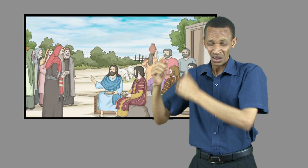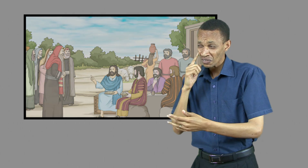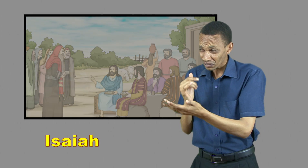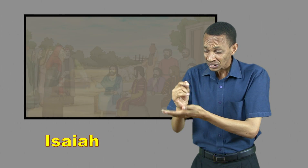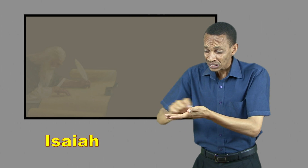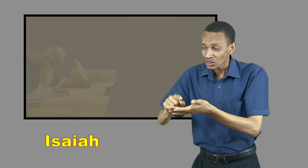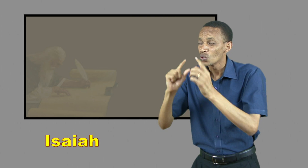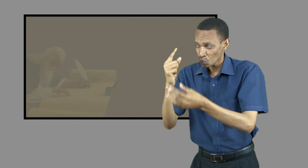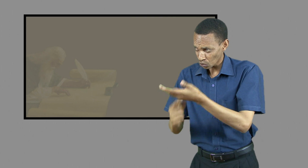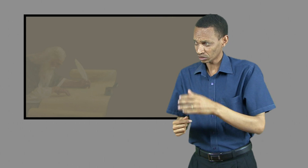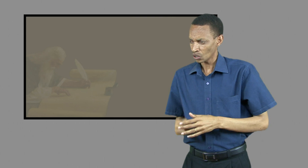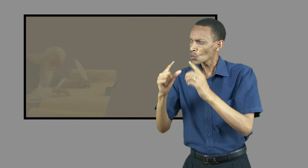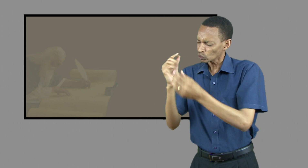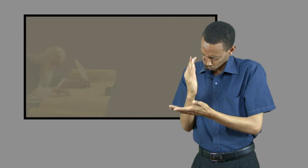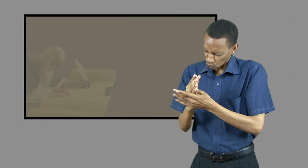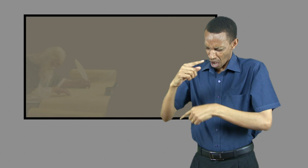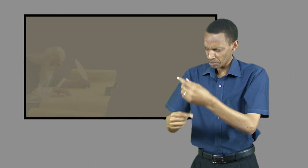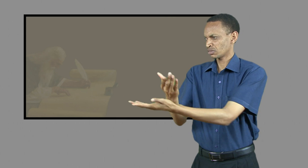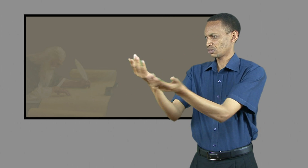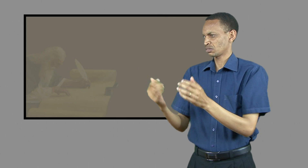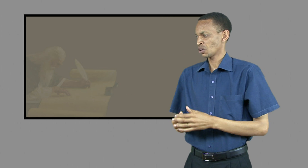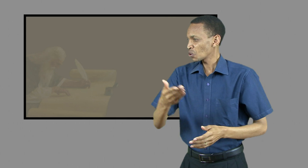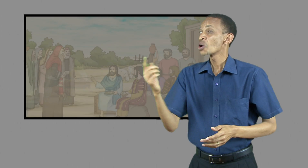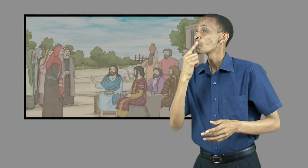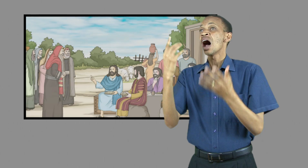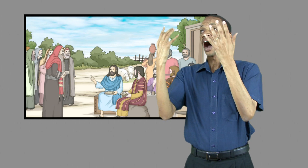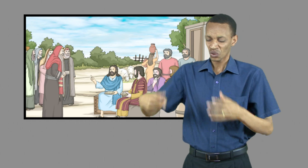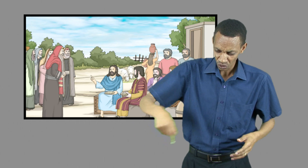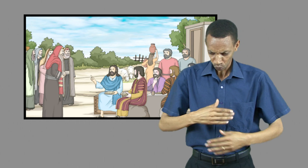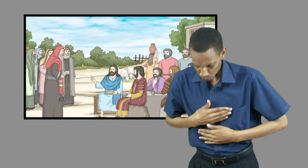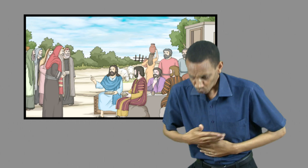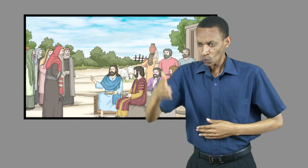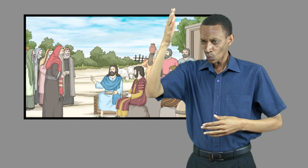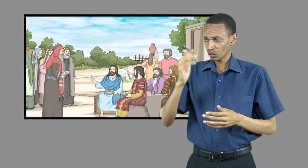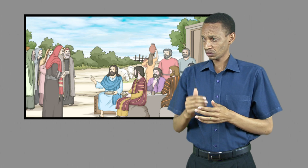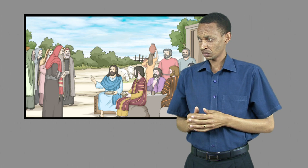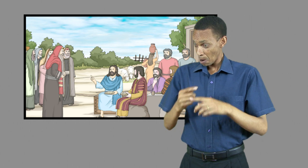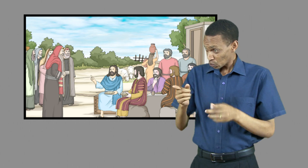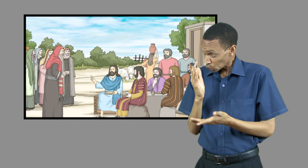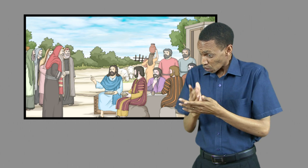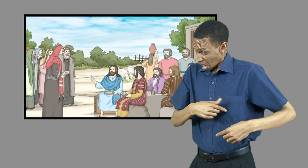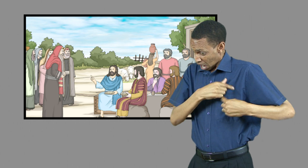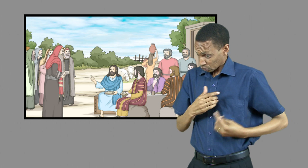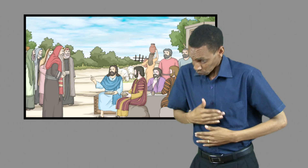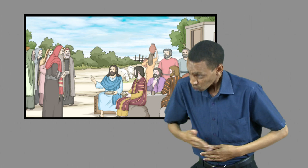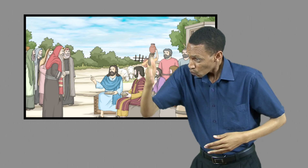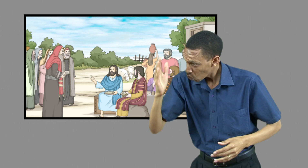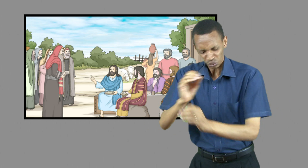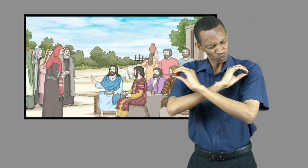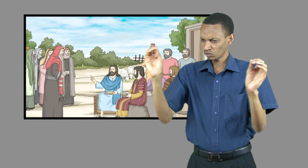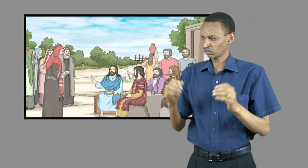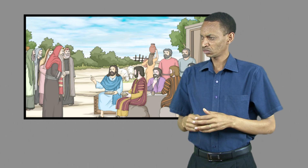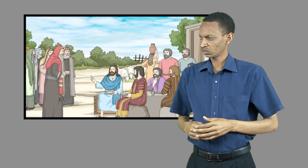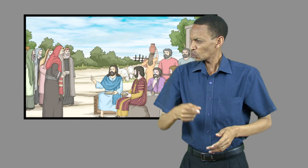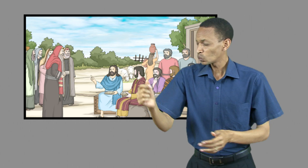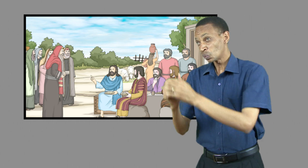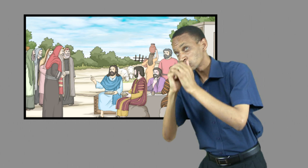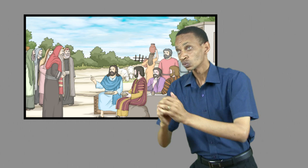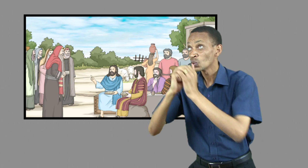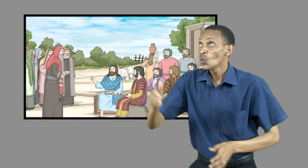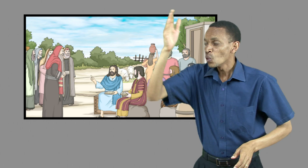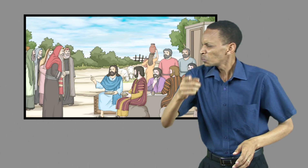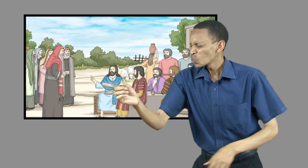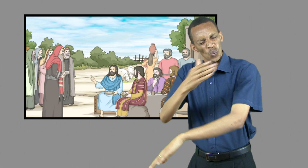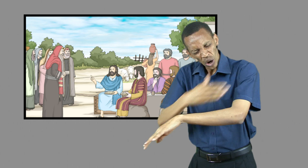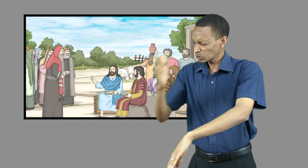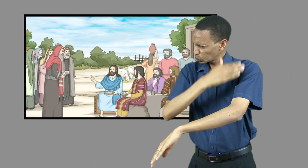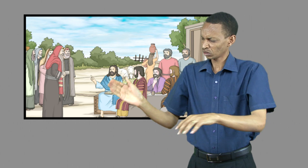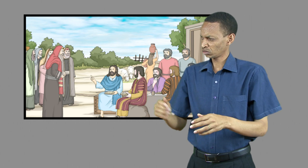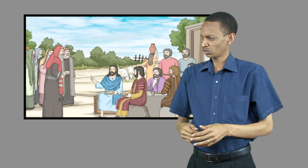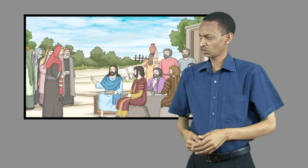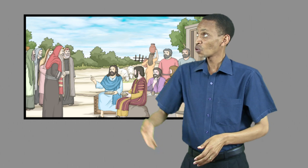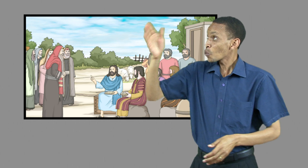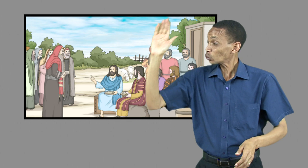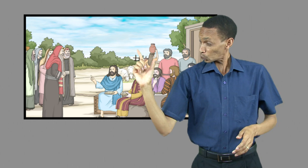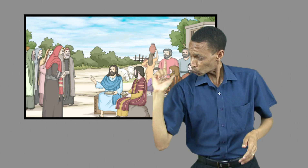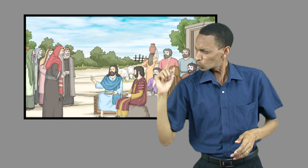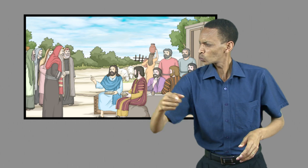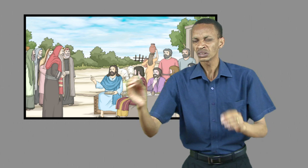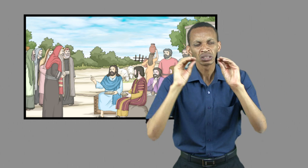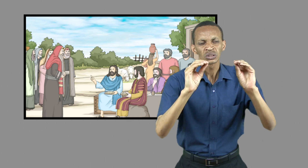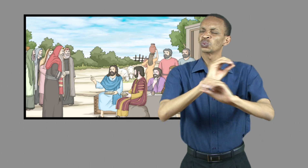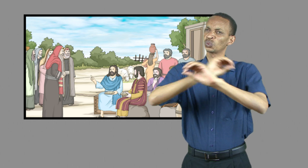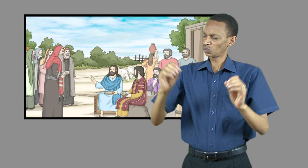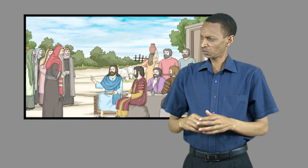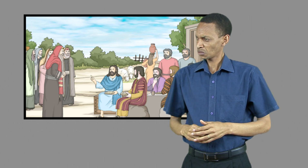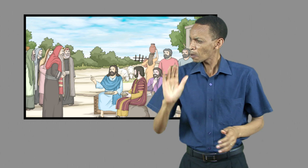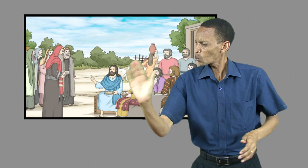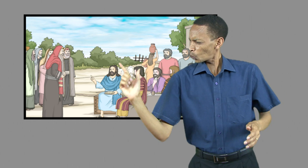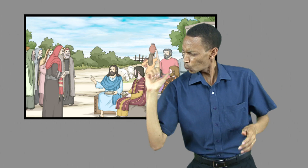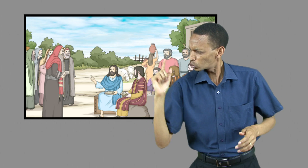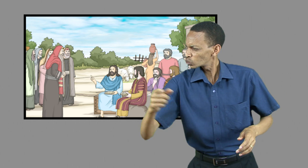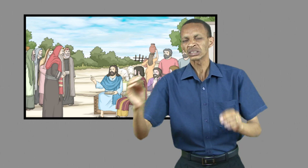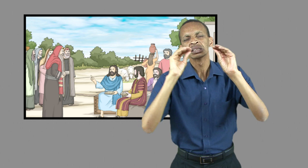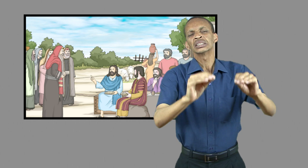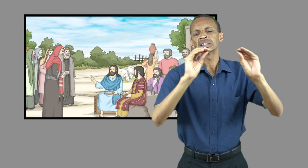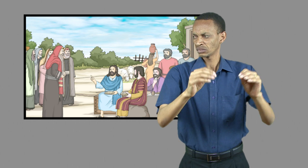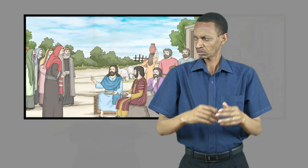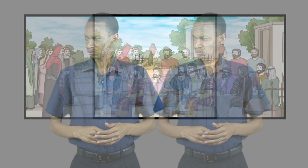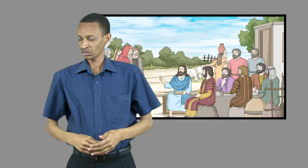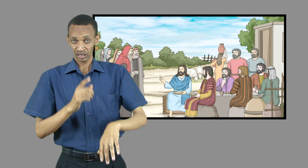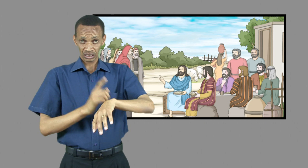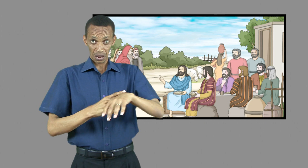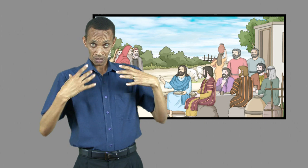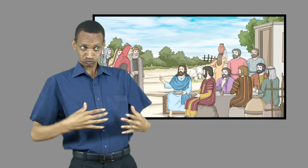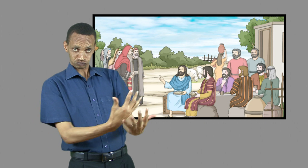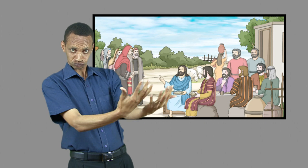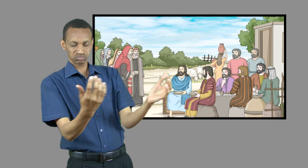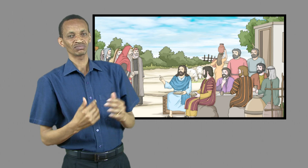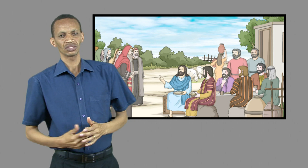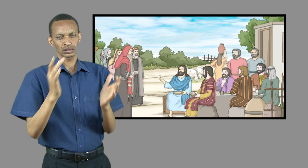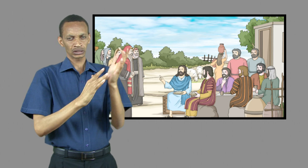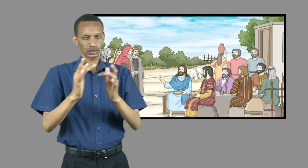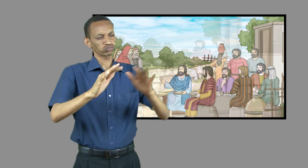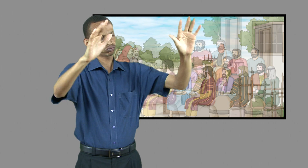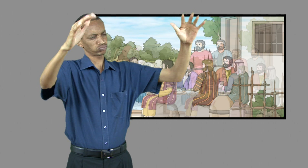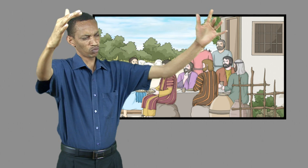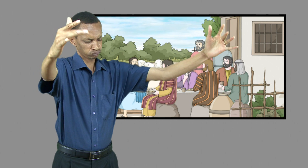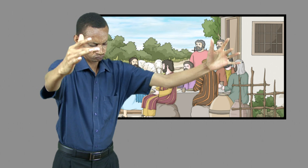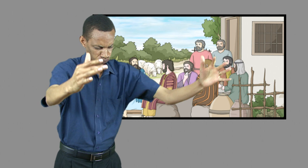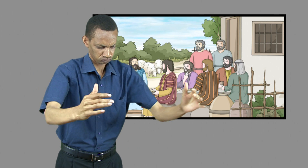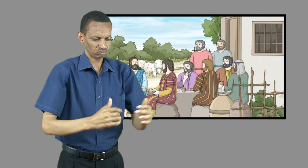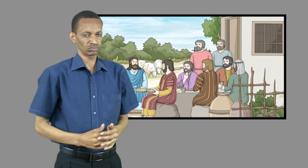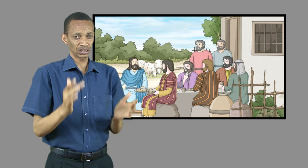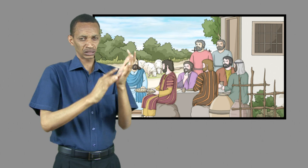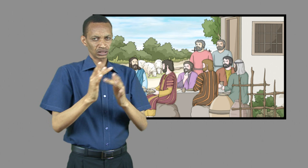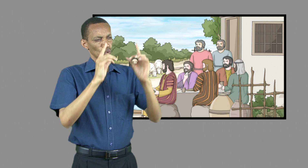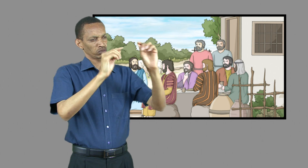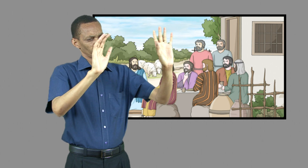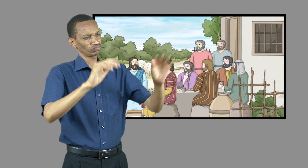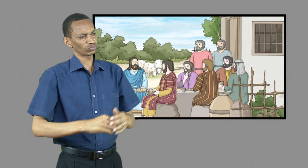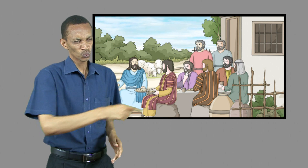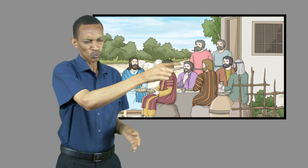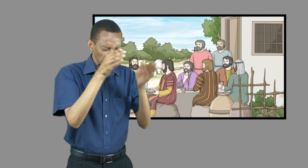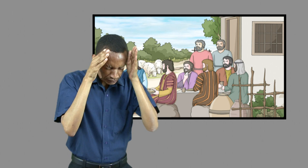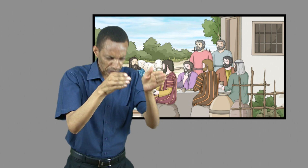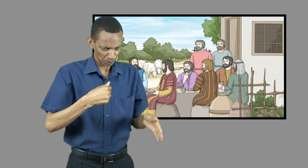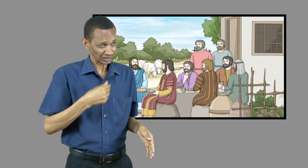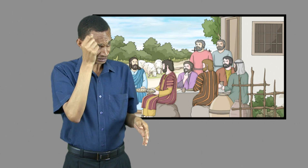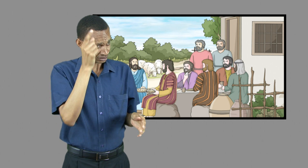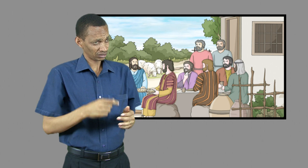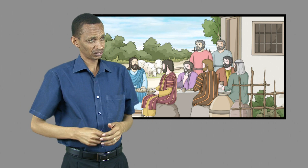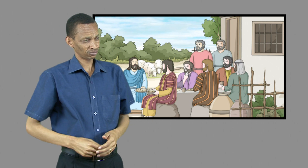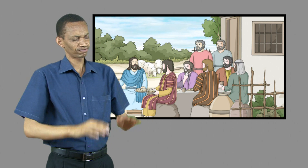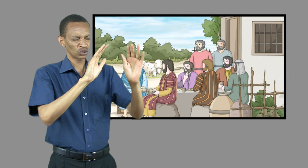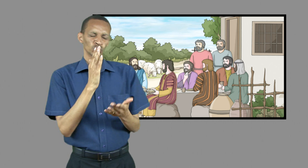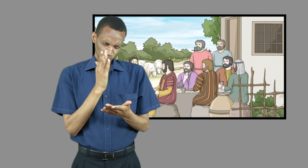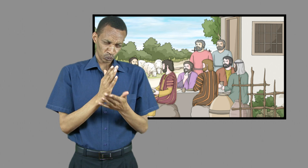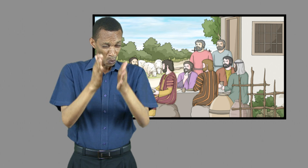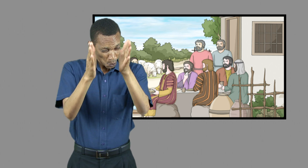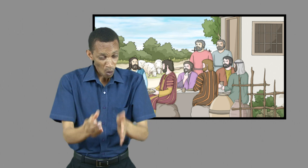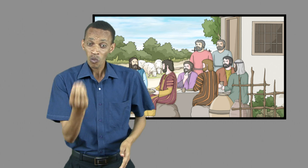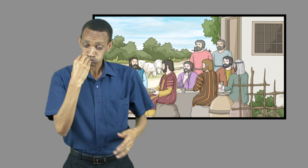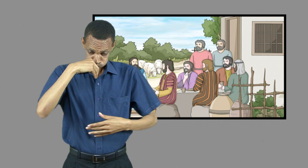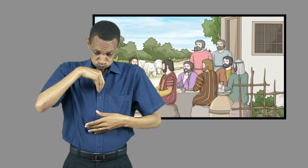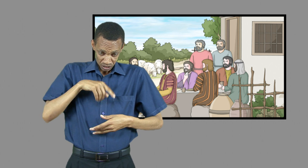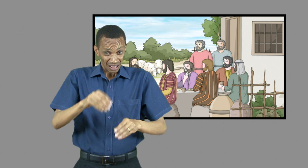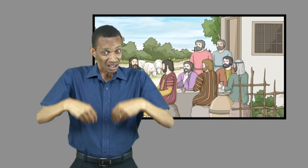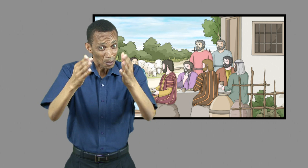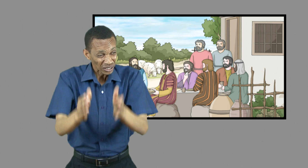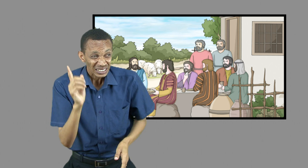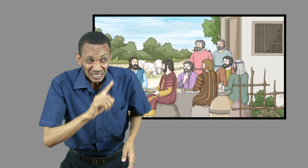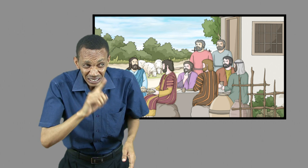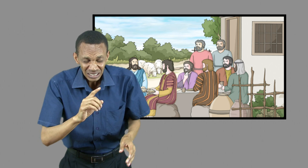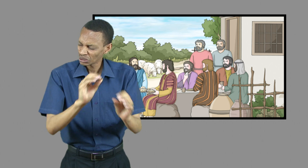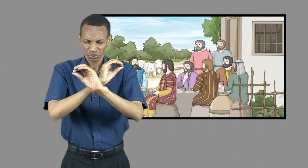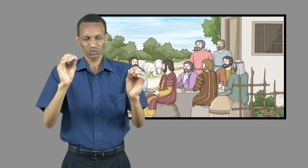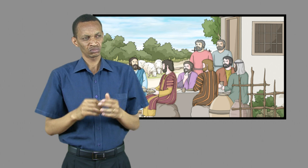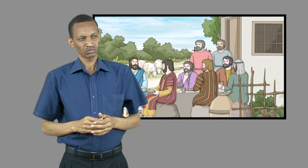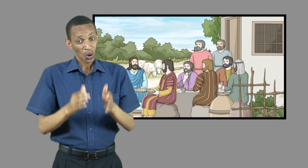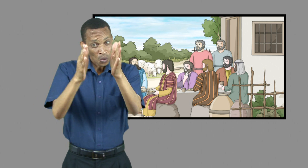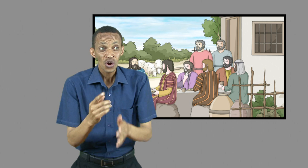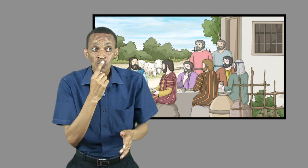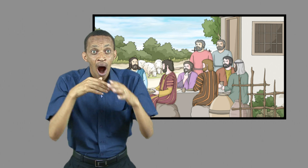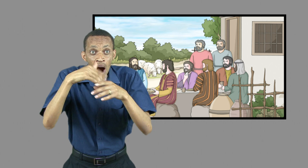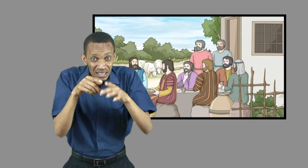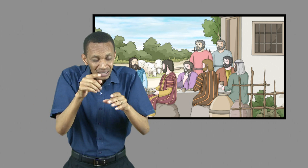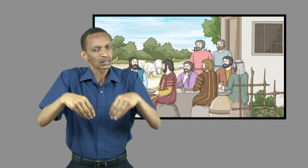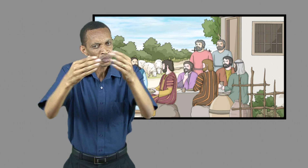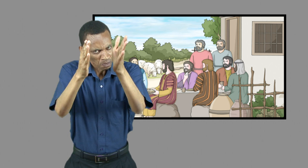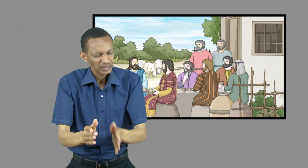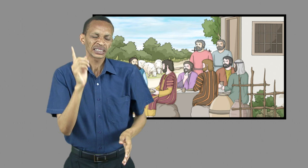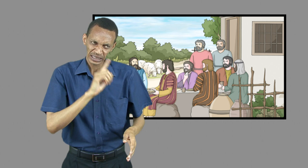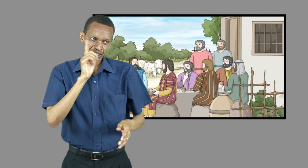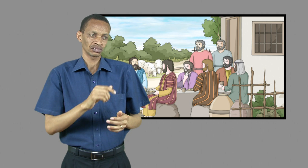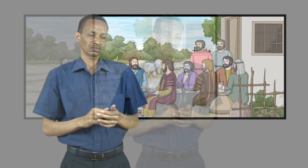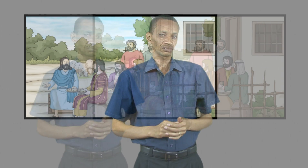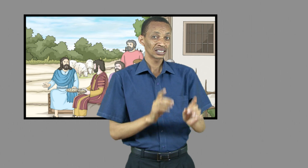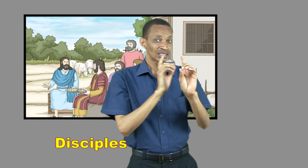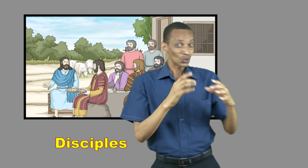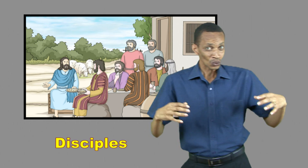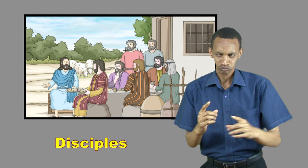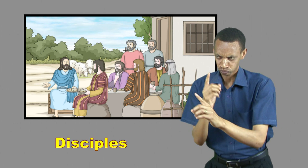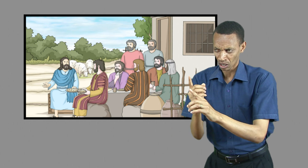Isaiah prophesied correctly about you: ‘These people honor Me with their lips, but their hearts are far from Me. They worship Me in vain; they teach as doctrine the precepts of men.’” Jesus called the crowd to Him and said, “Listen and understand.